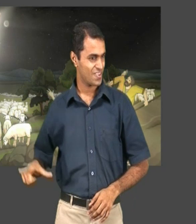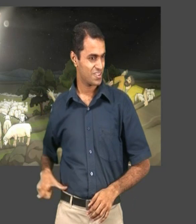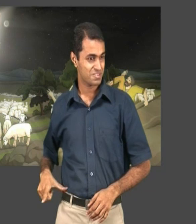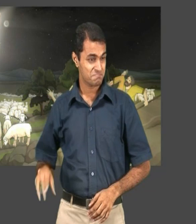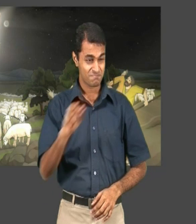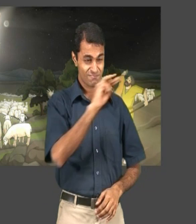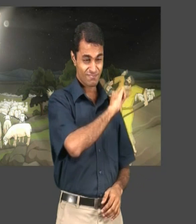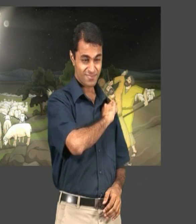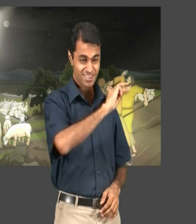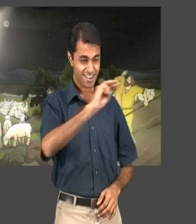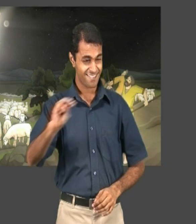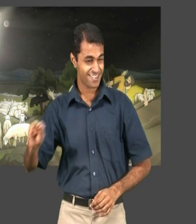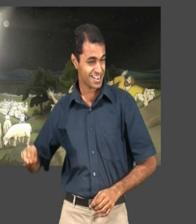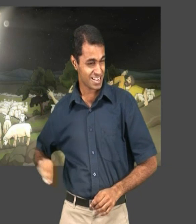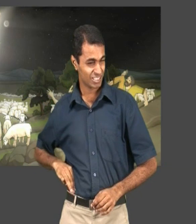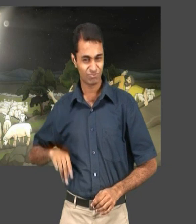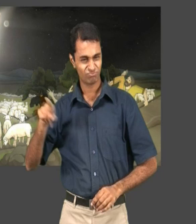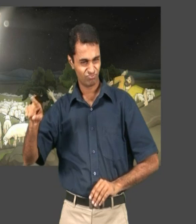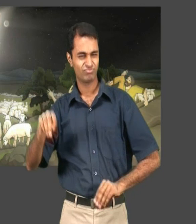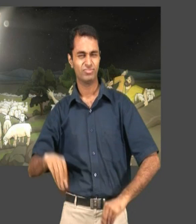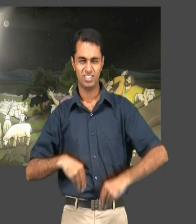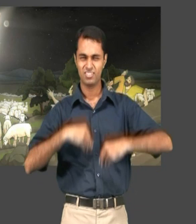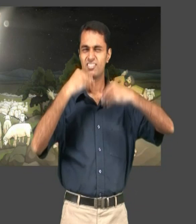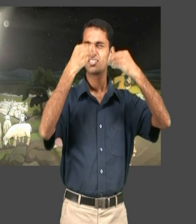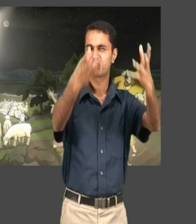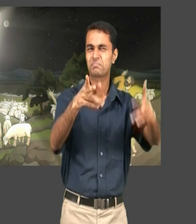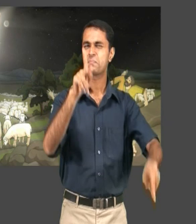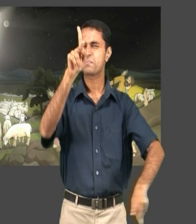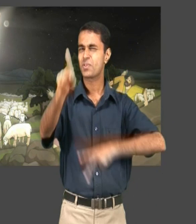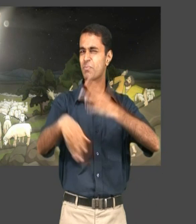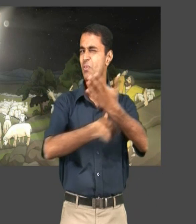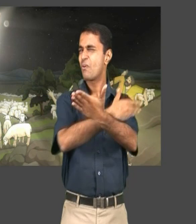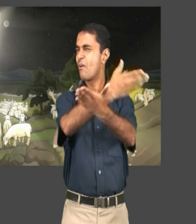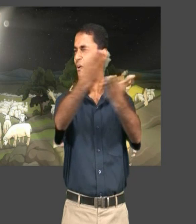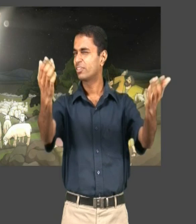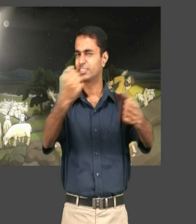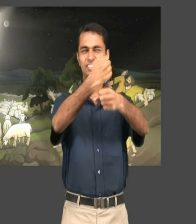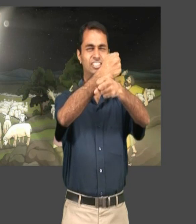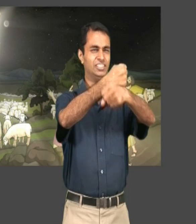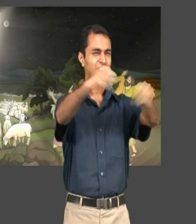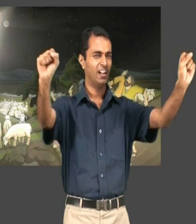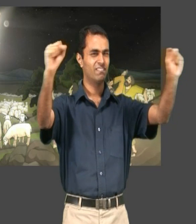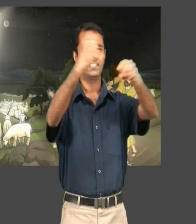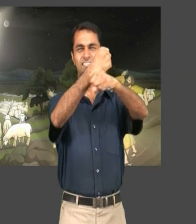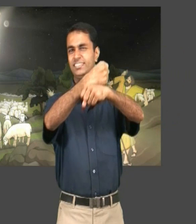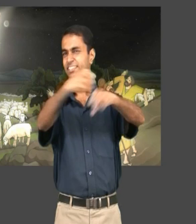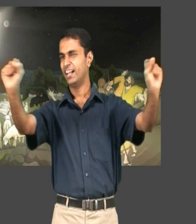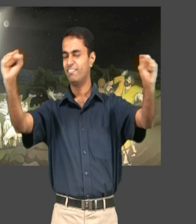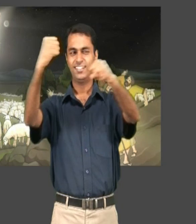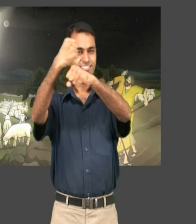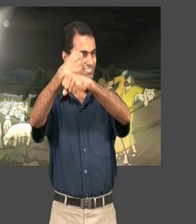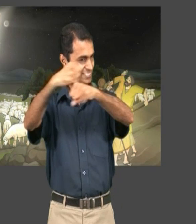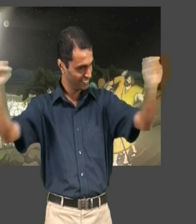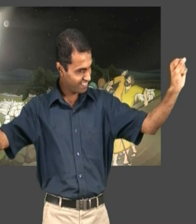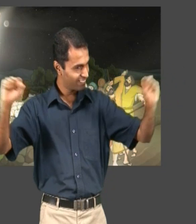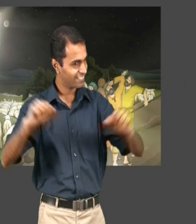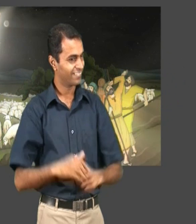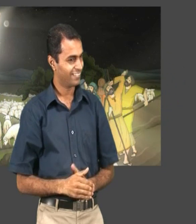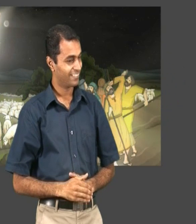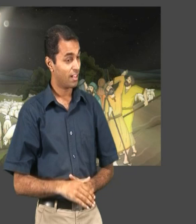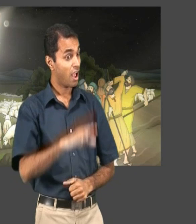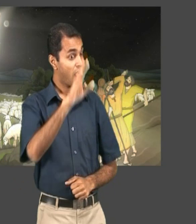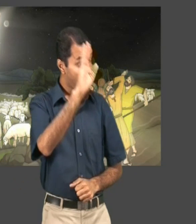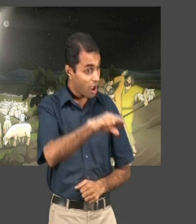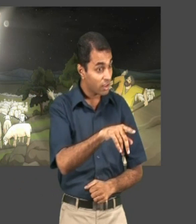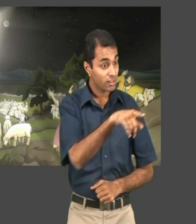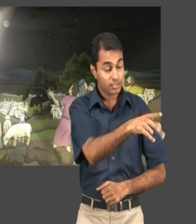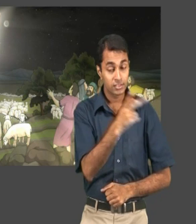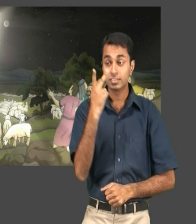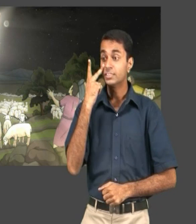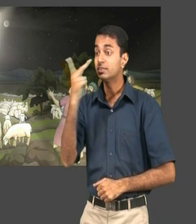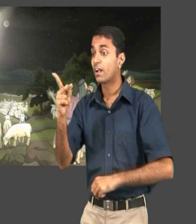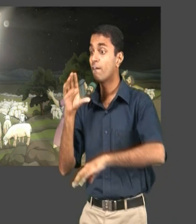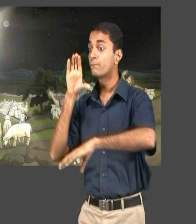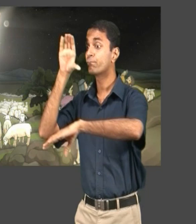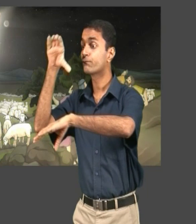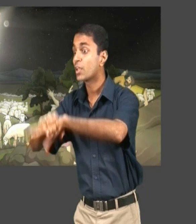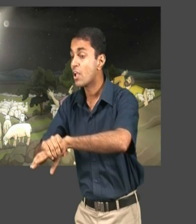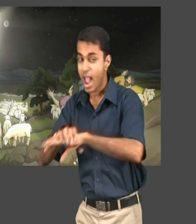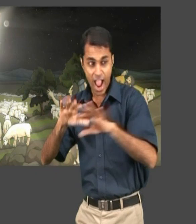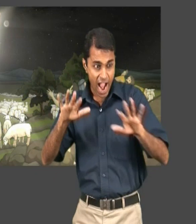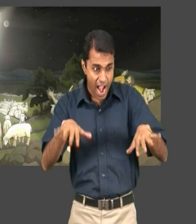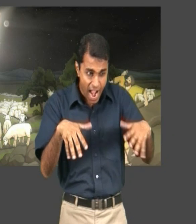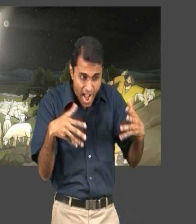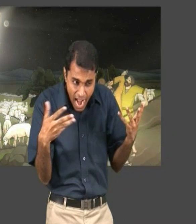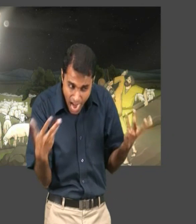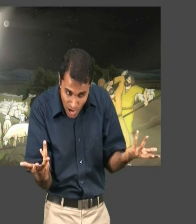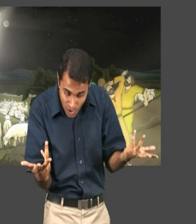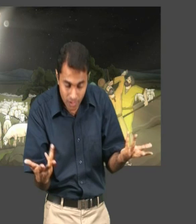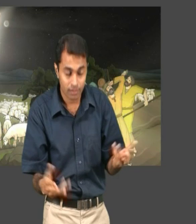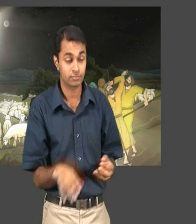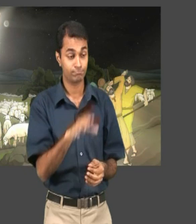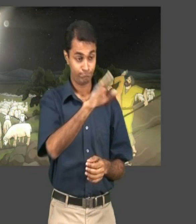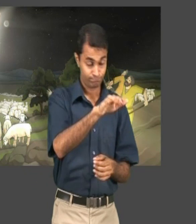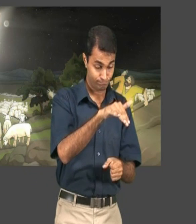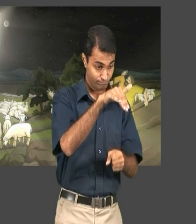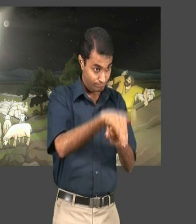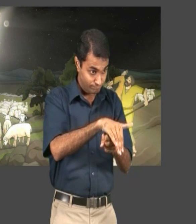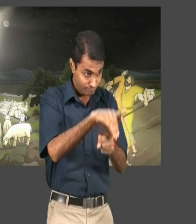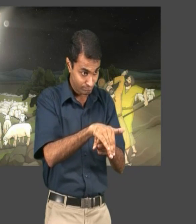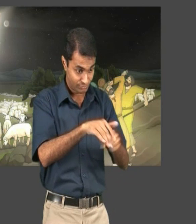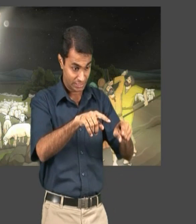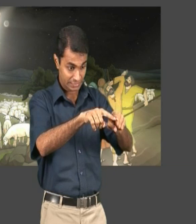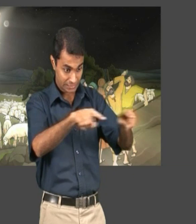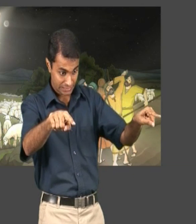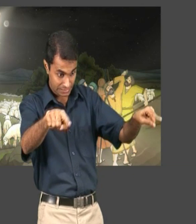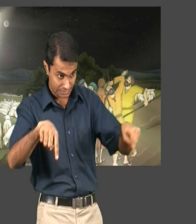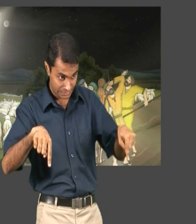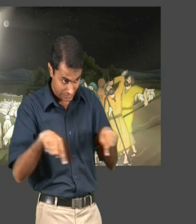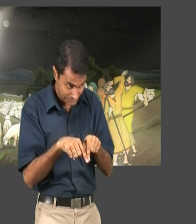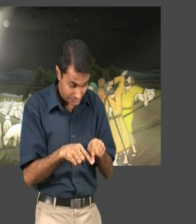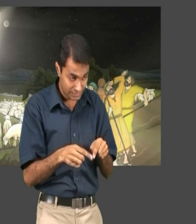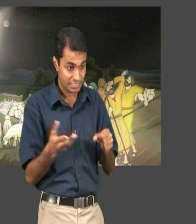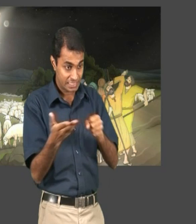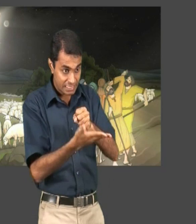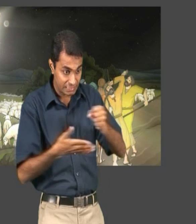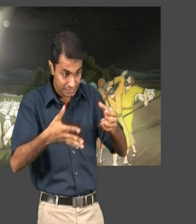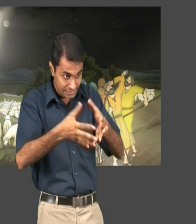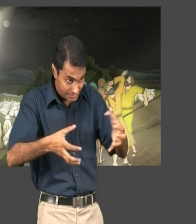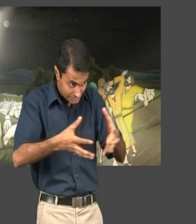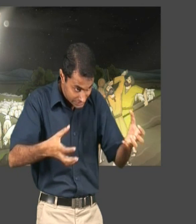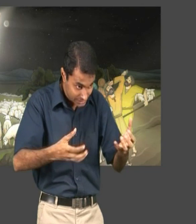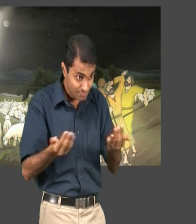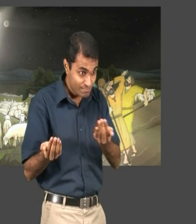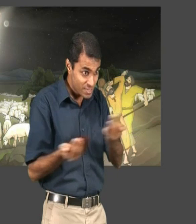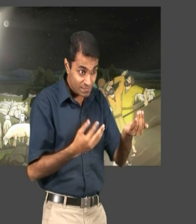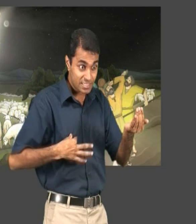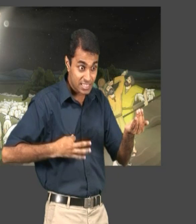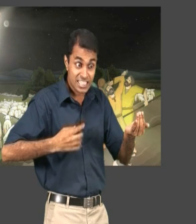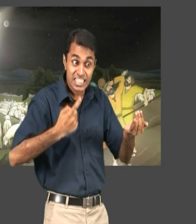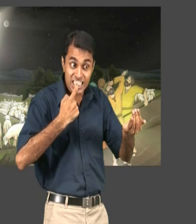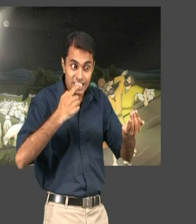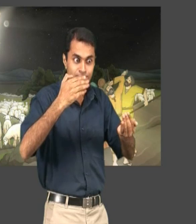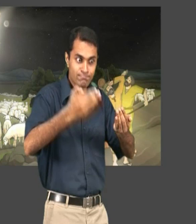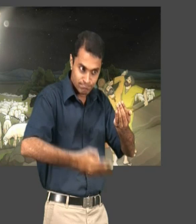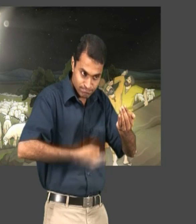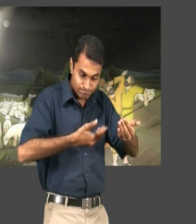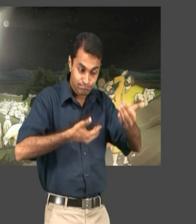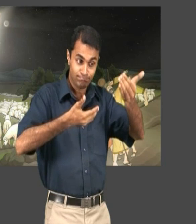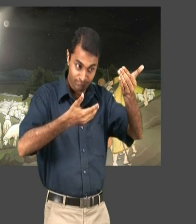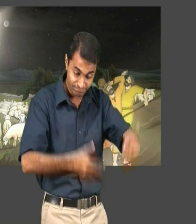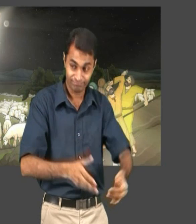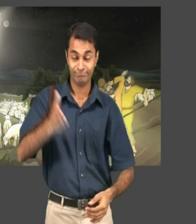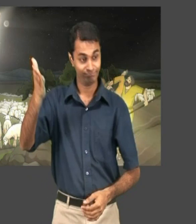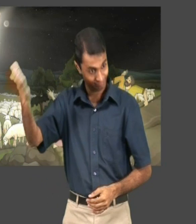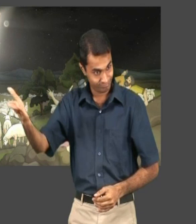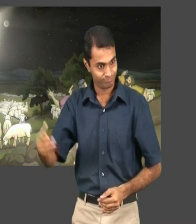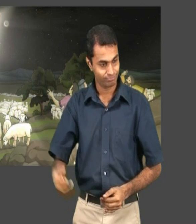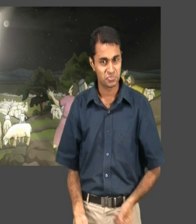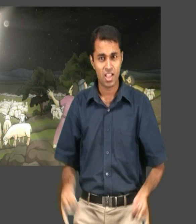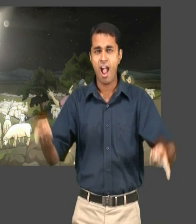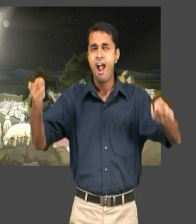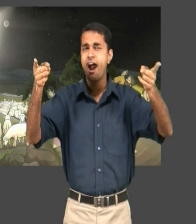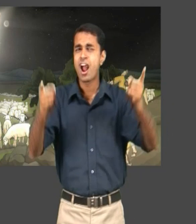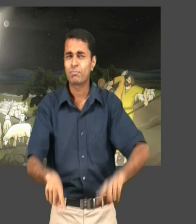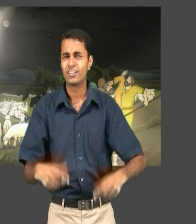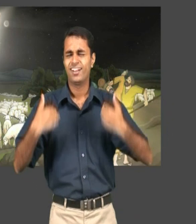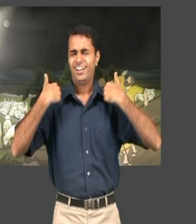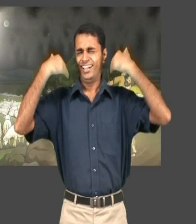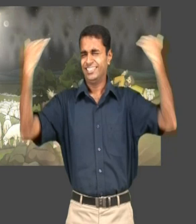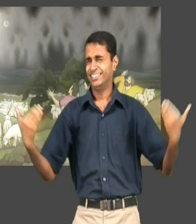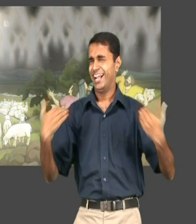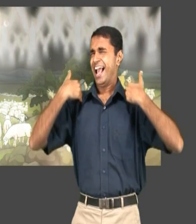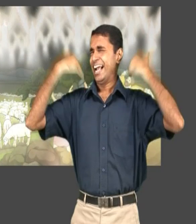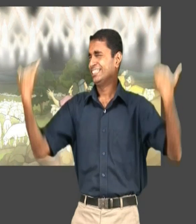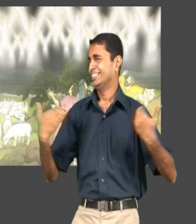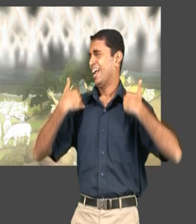He is Christ the Lord! And this will be a sign to you: You will find a baby wrapped in swaddling cloths and lying in a manger.”